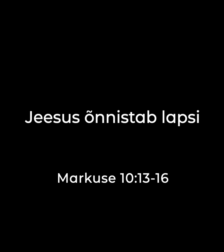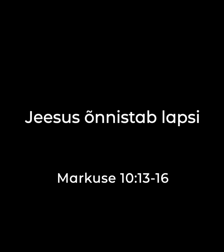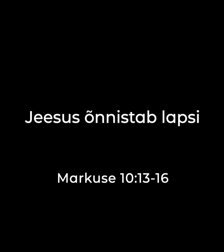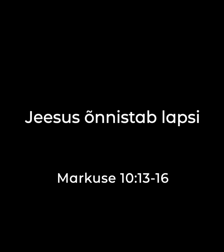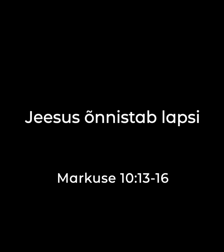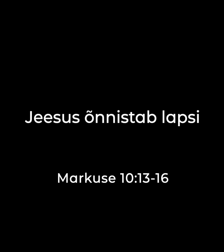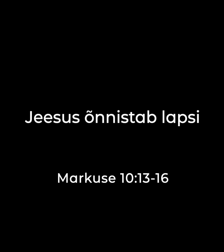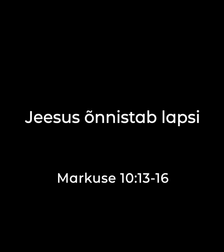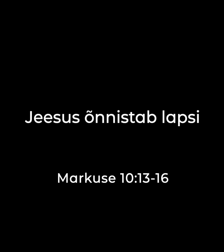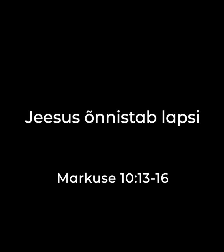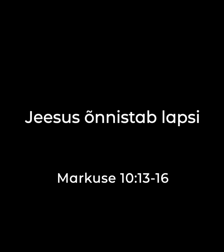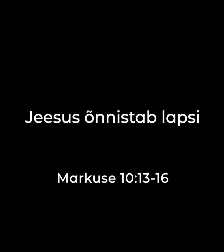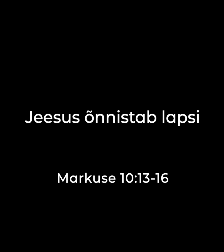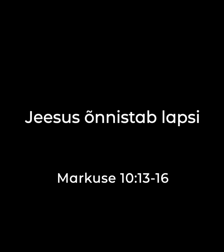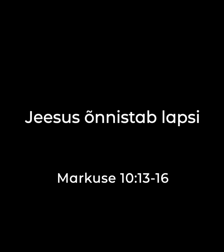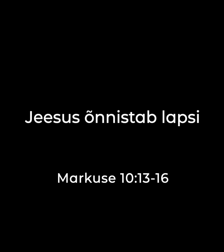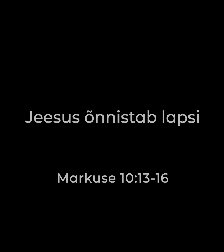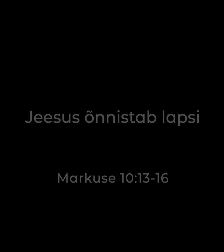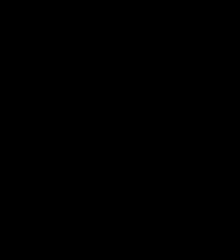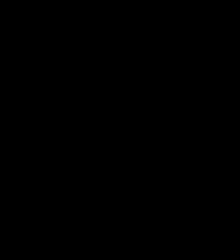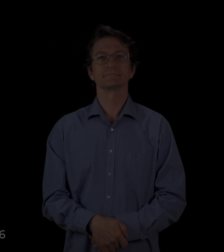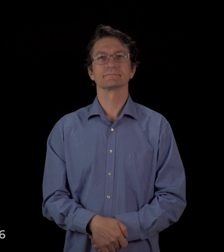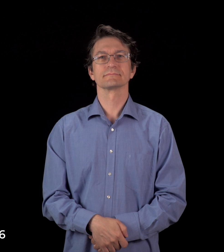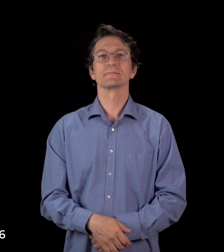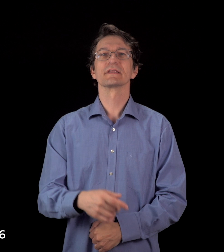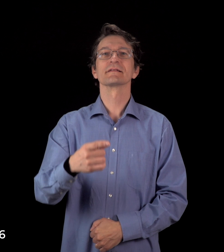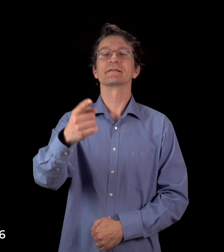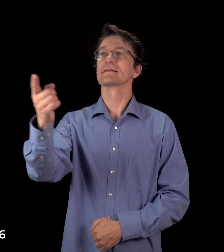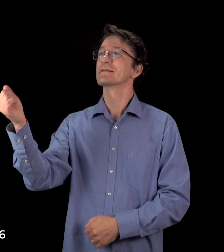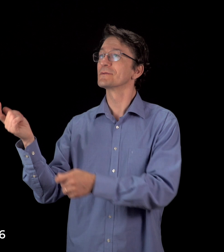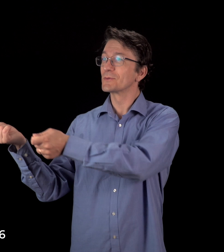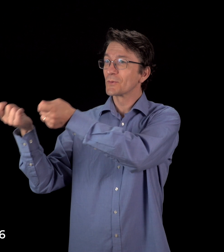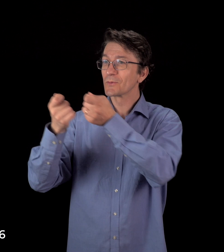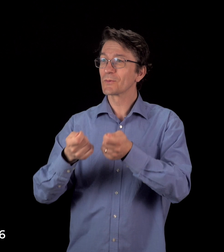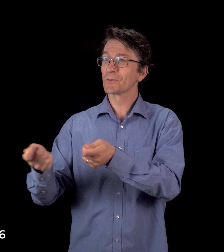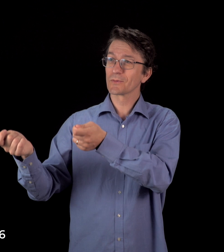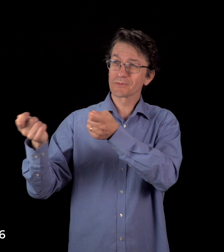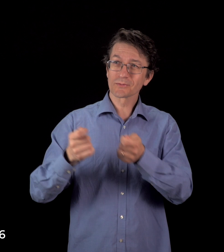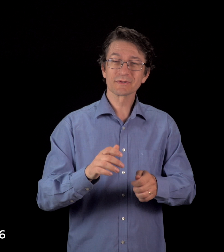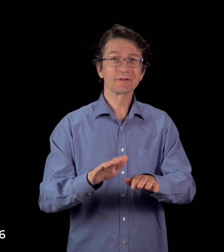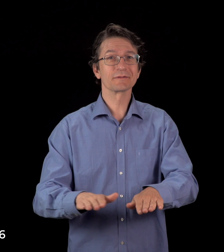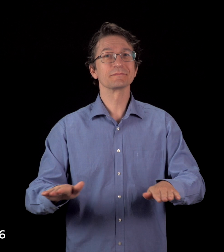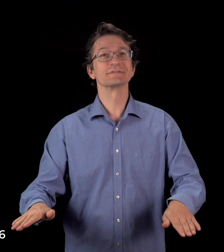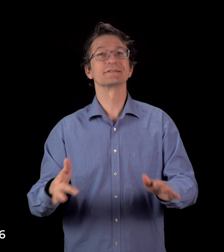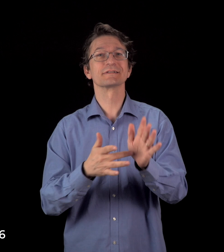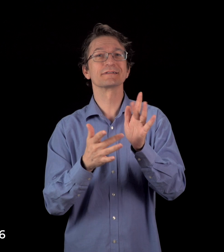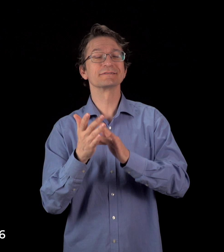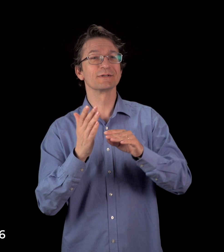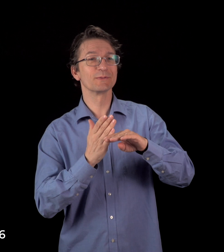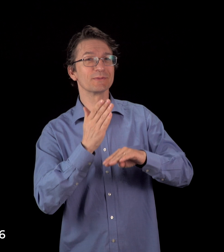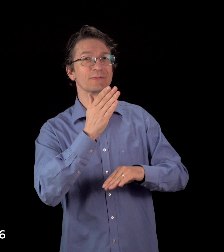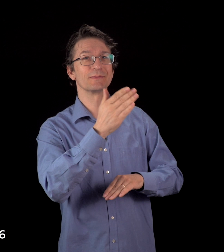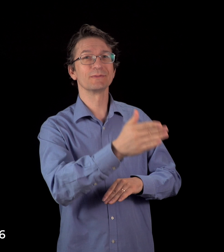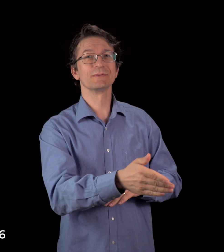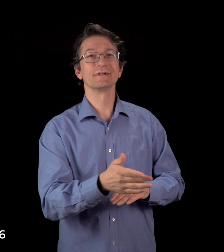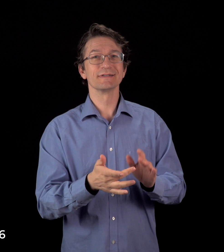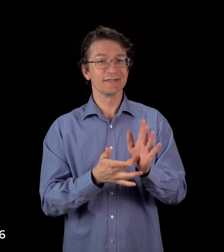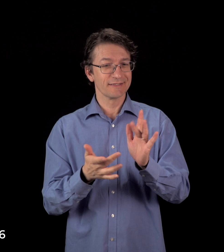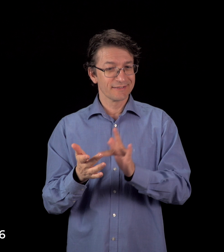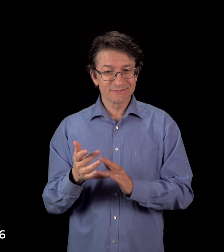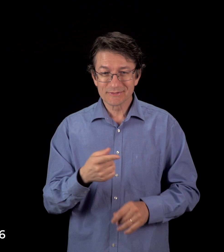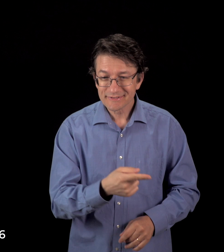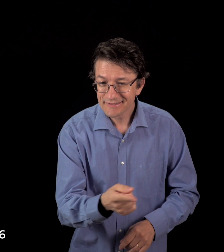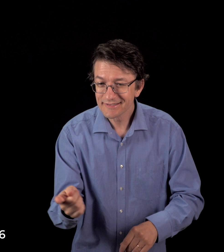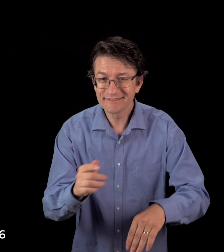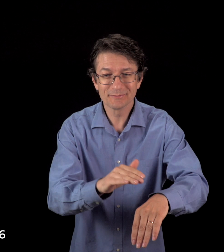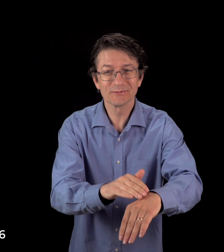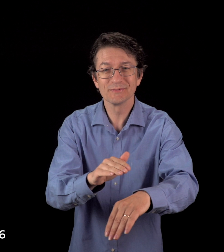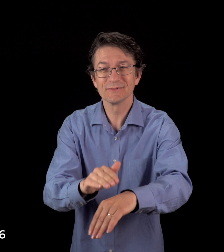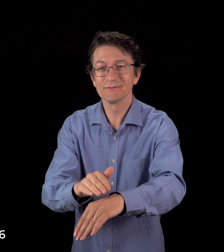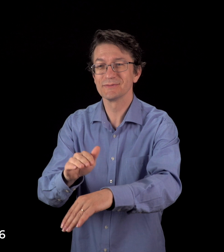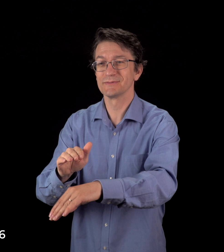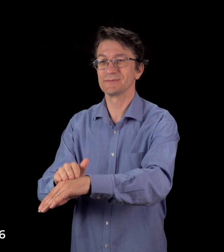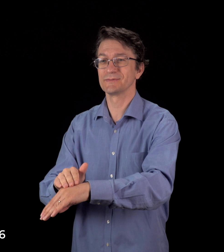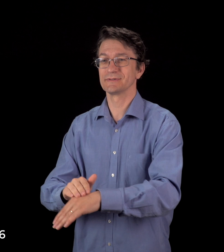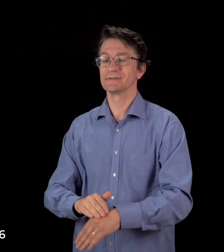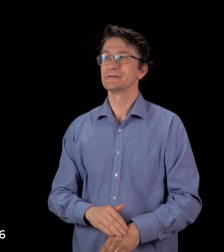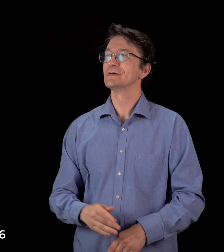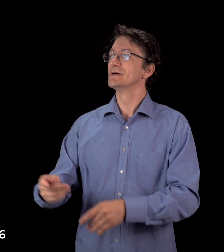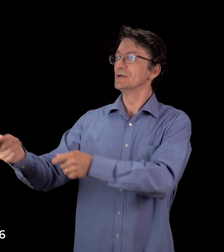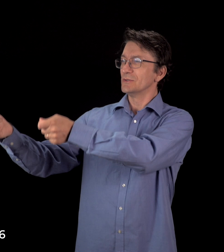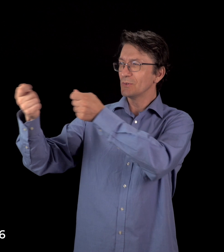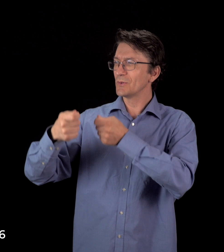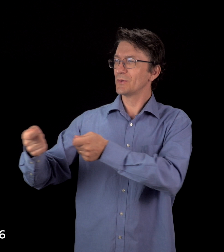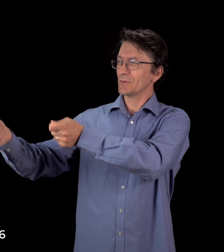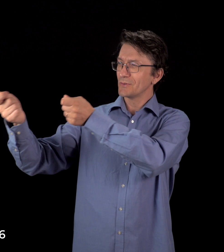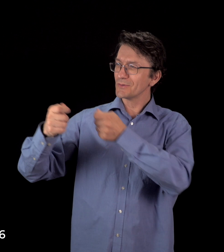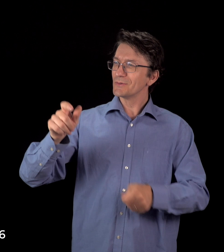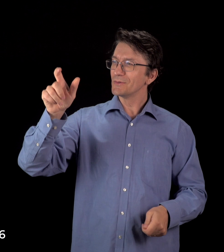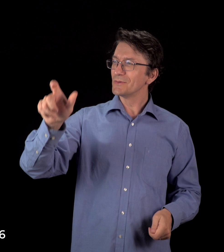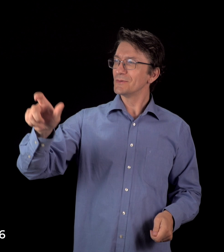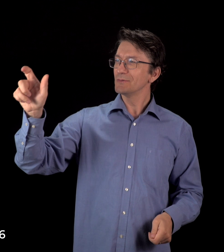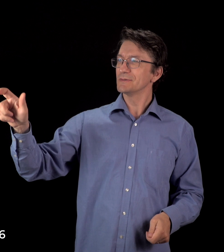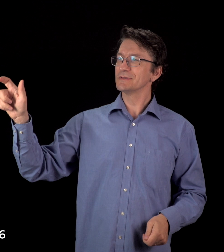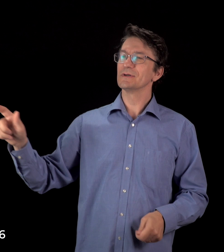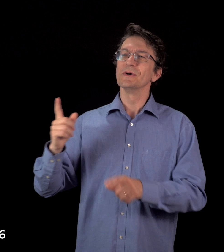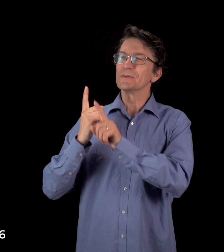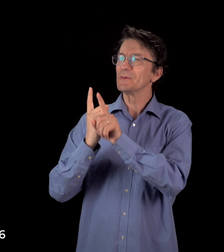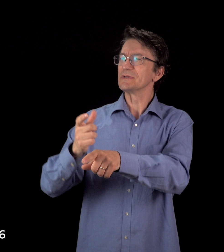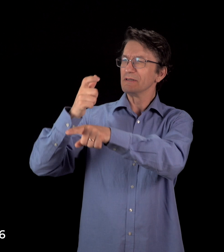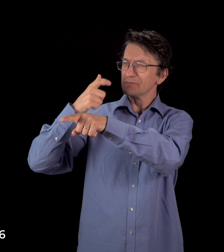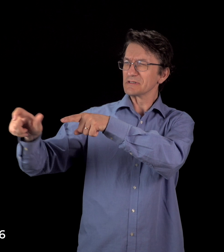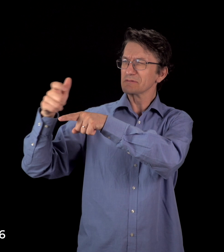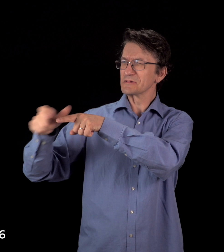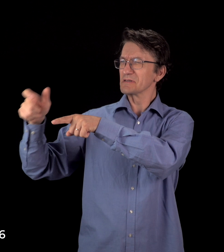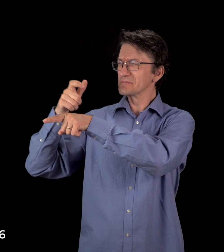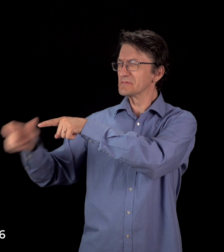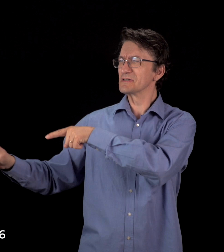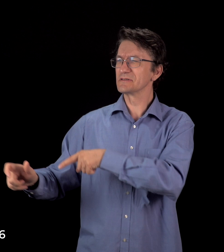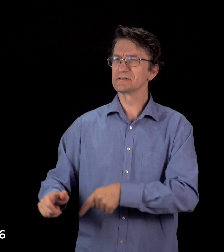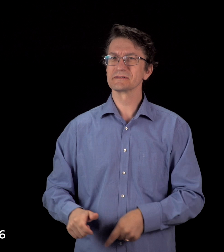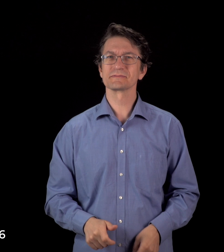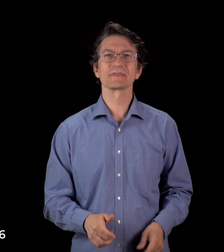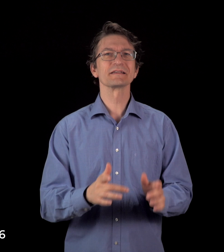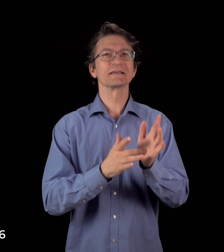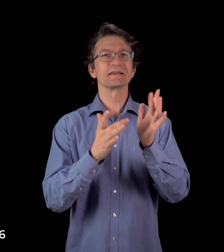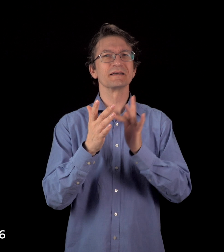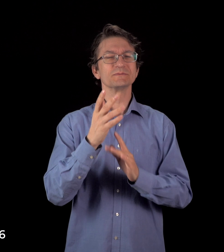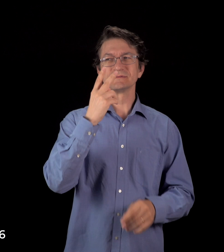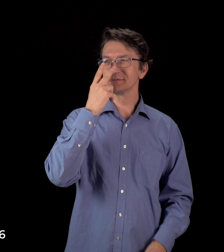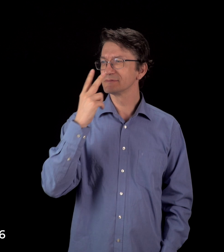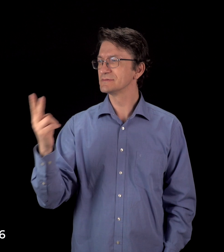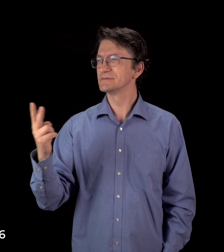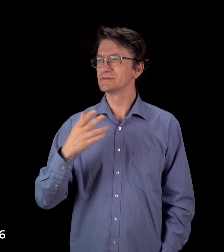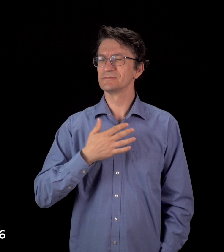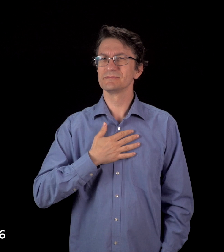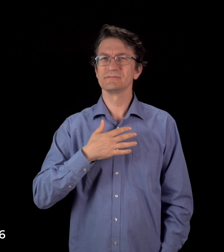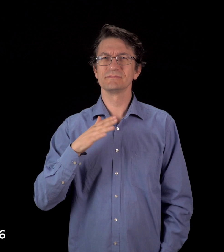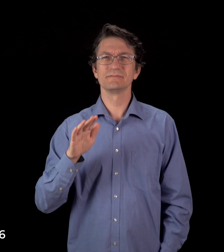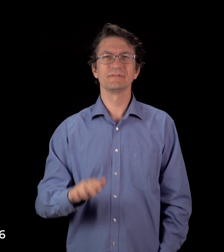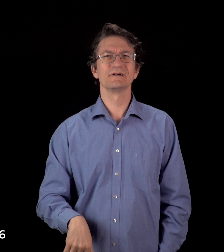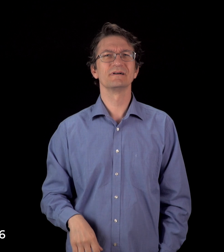Now people were bringing the little children to Jesus for Him to place His hands on them, and the disciples rebuked those who brought them.